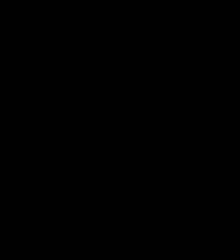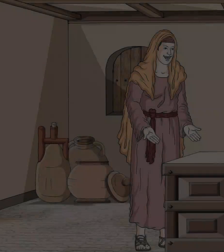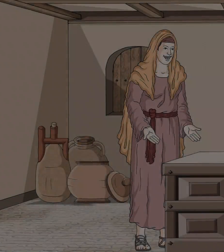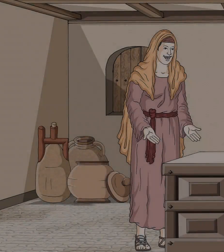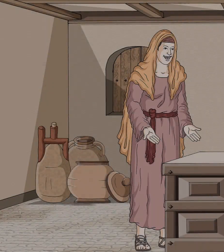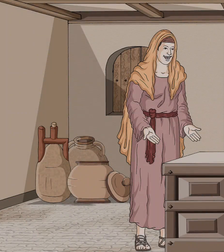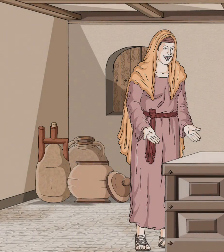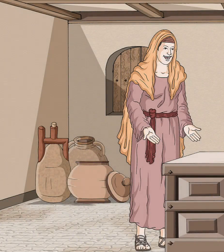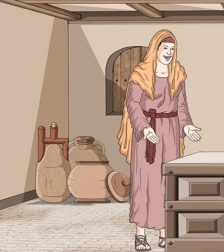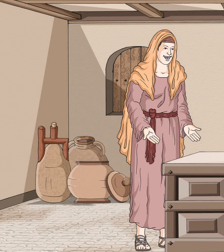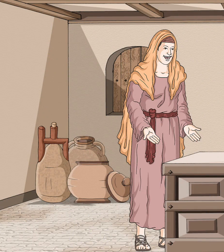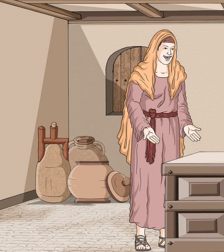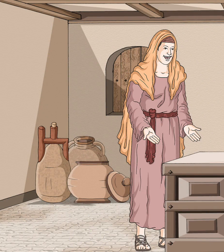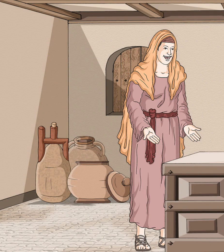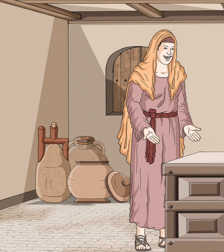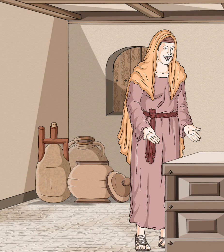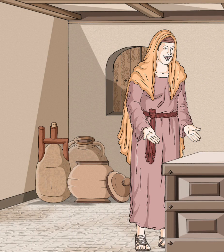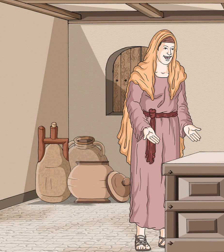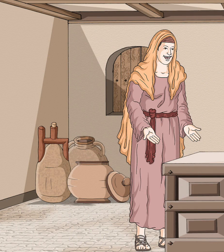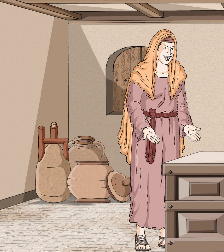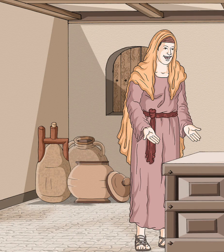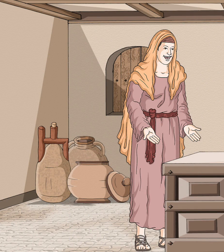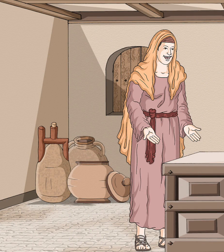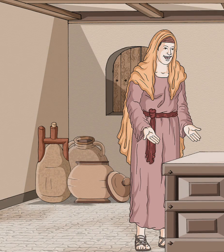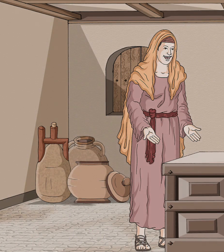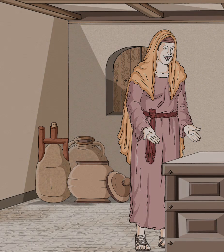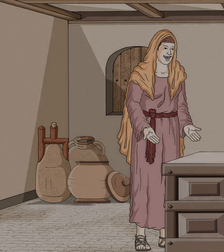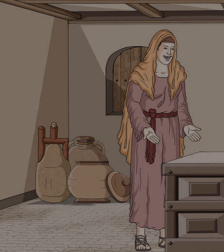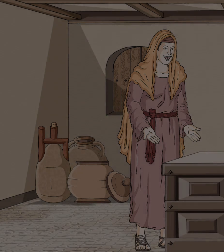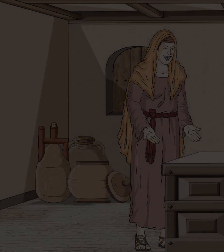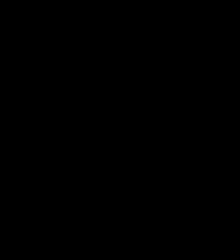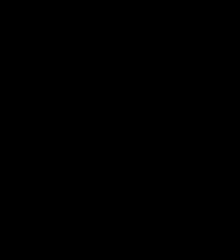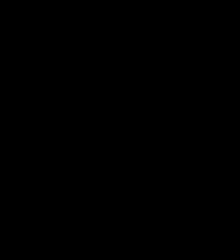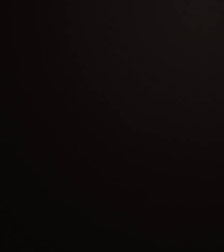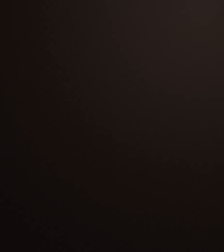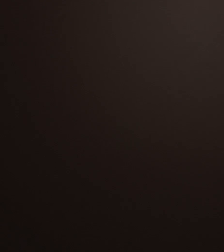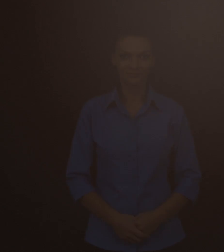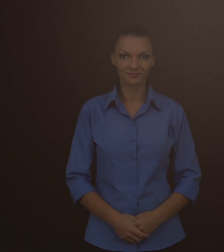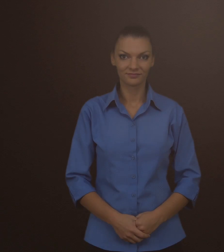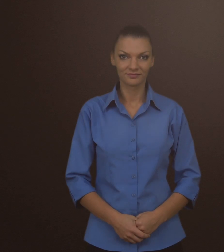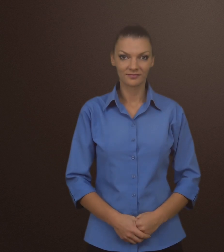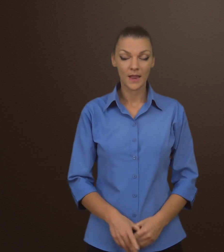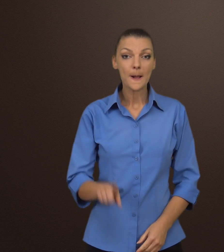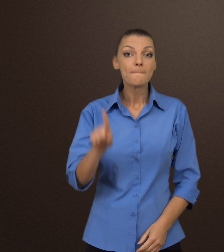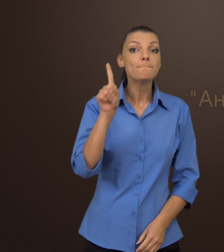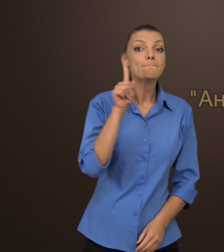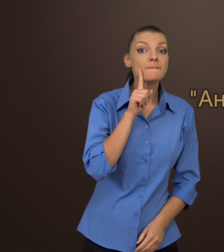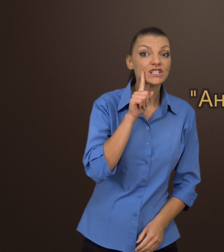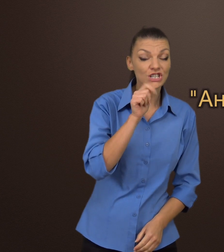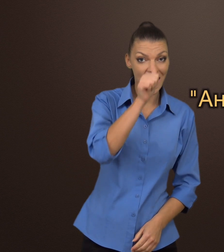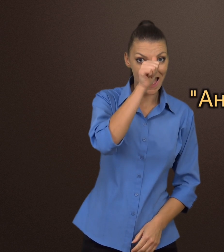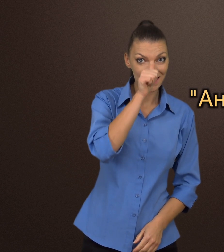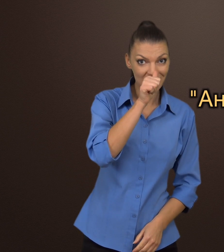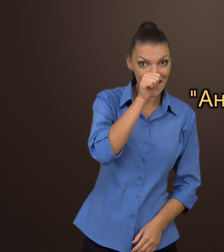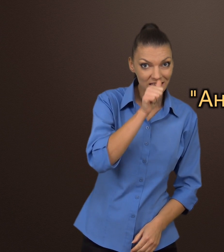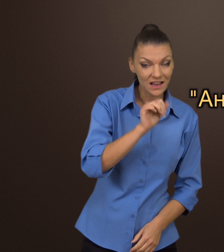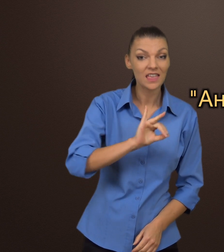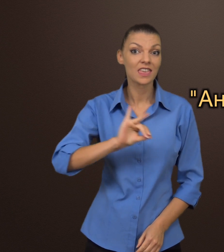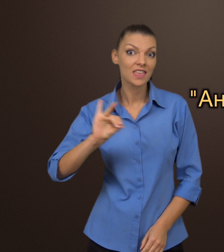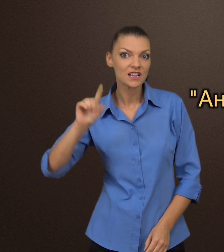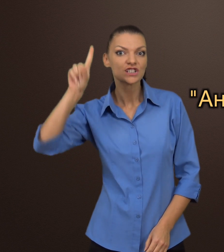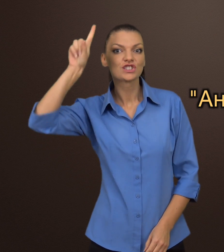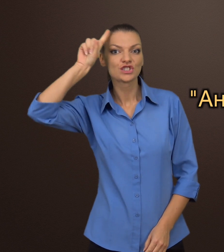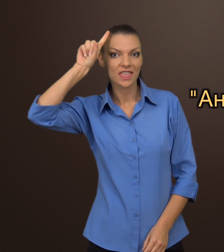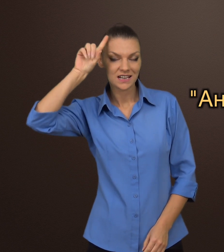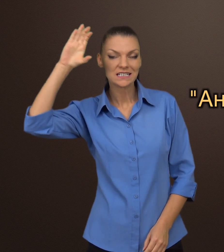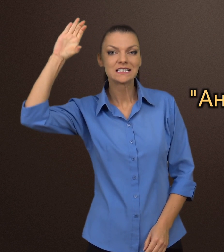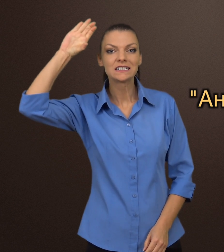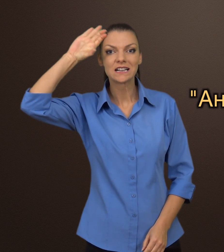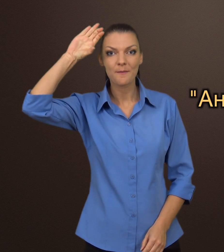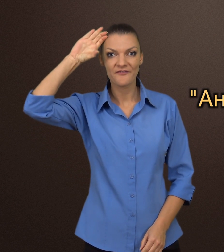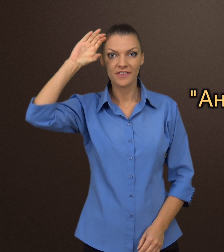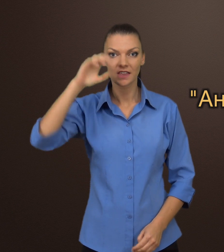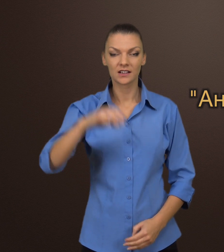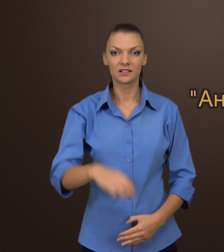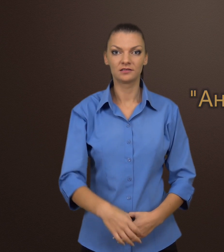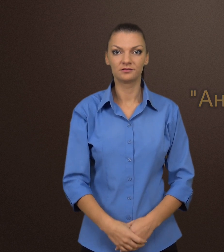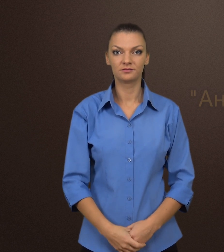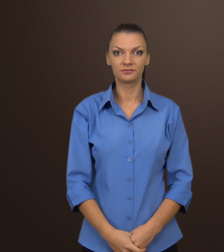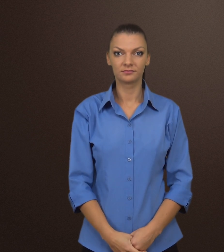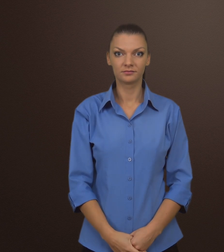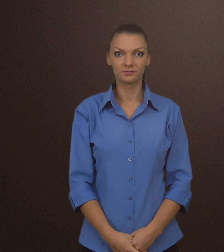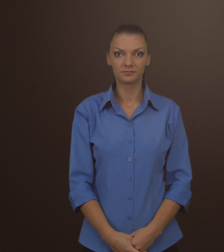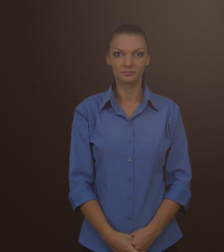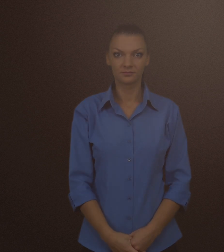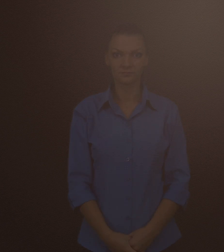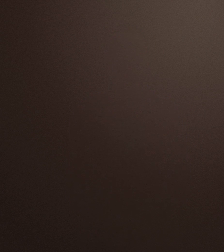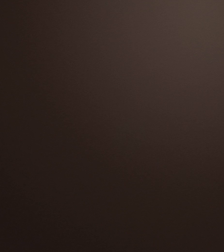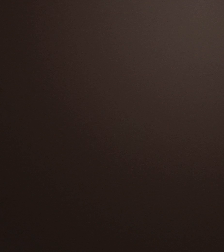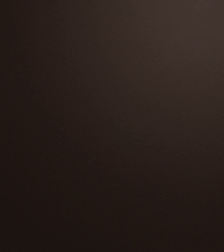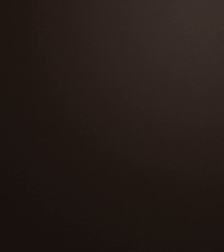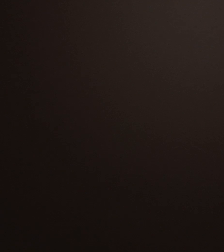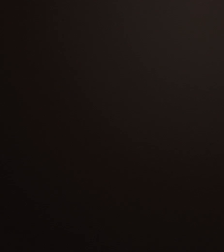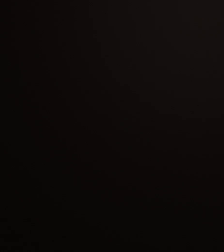God punishes Ananias and Sapphira for telling a lie